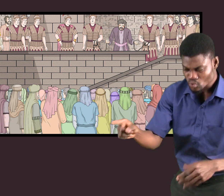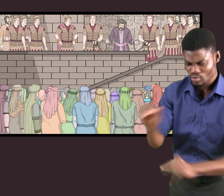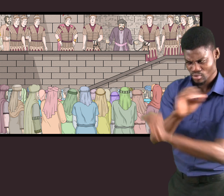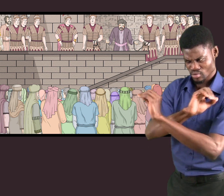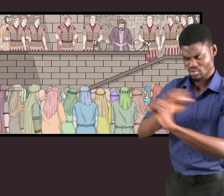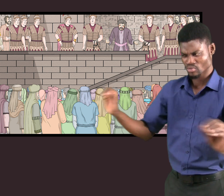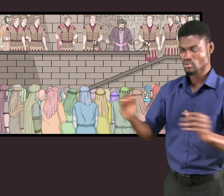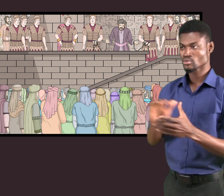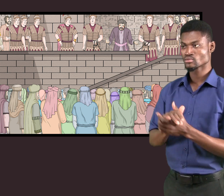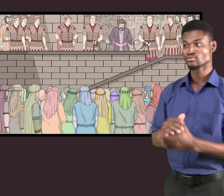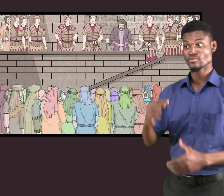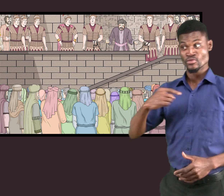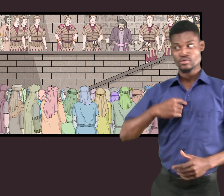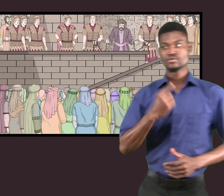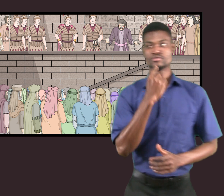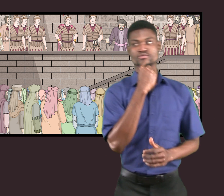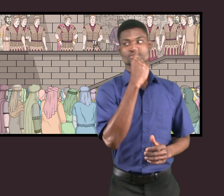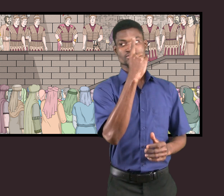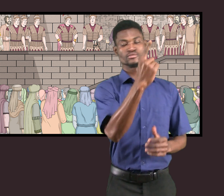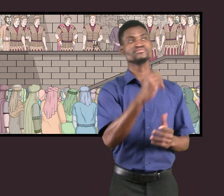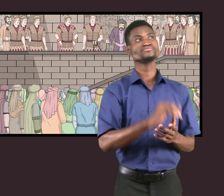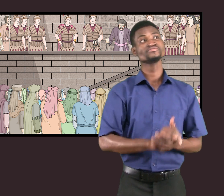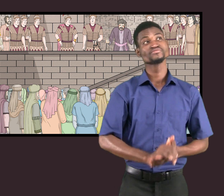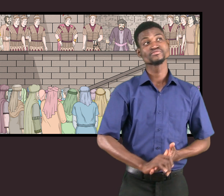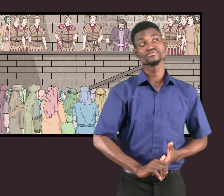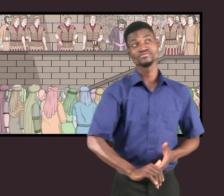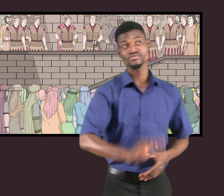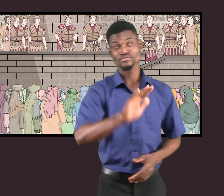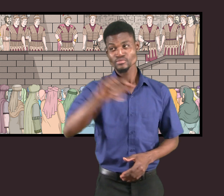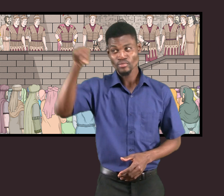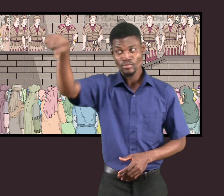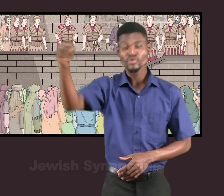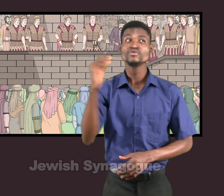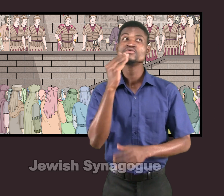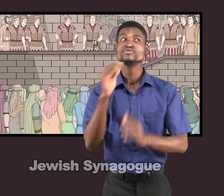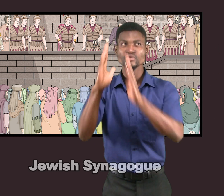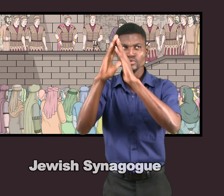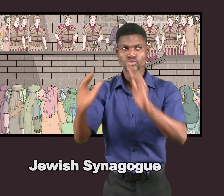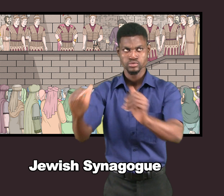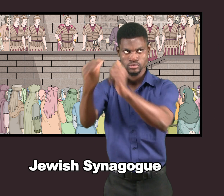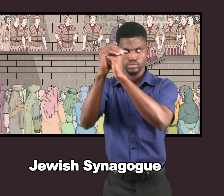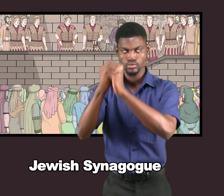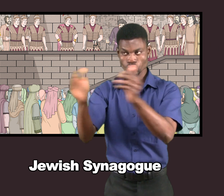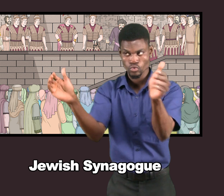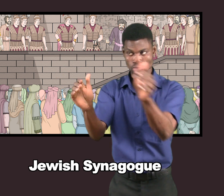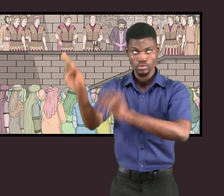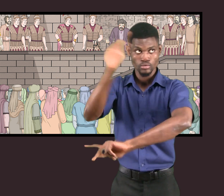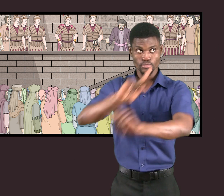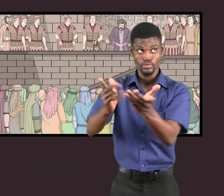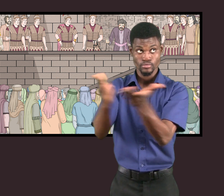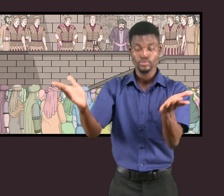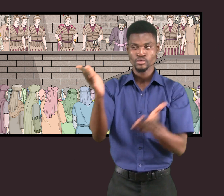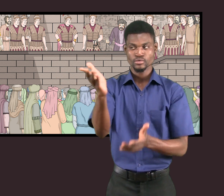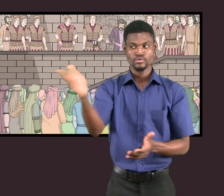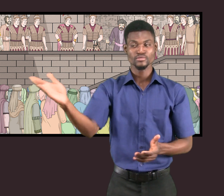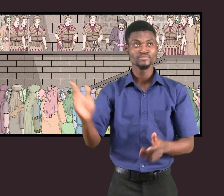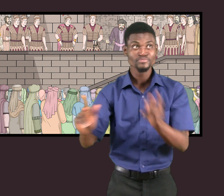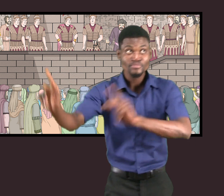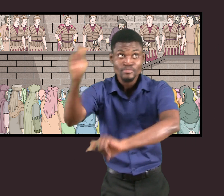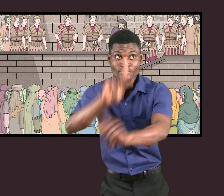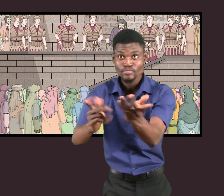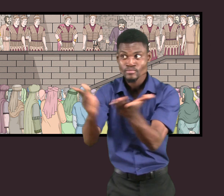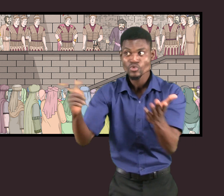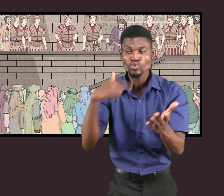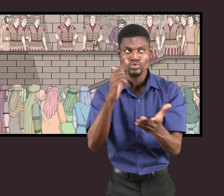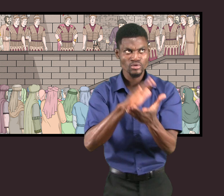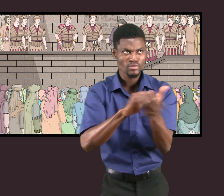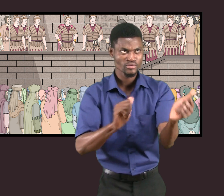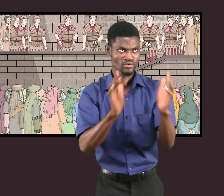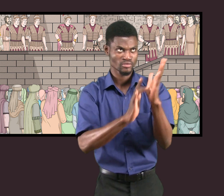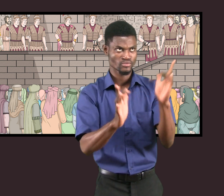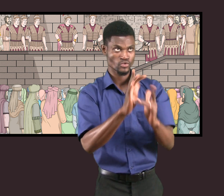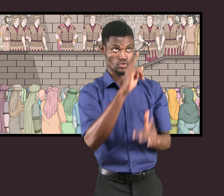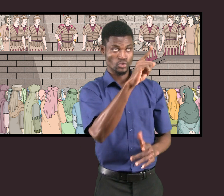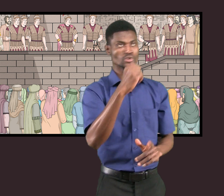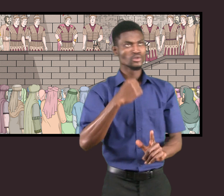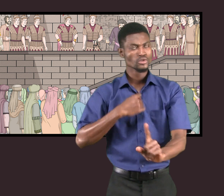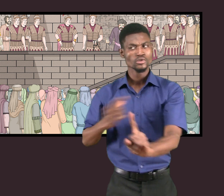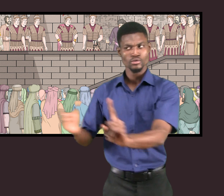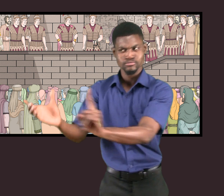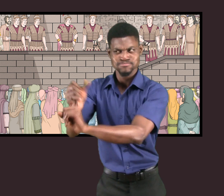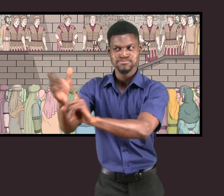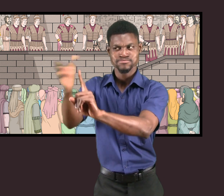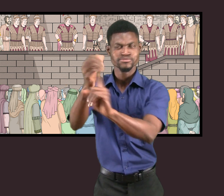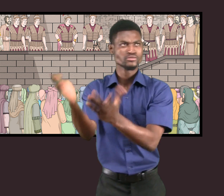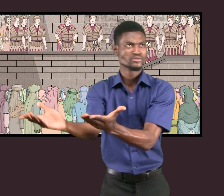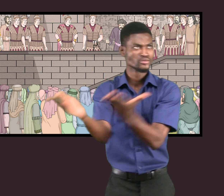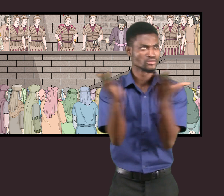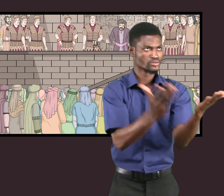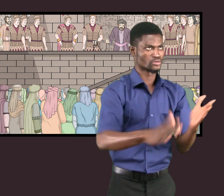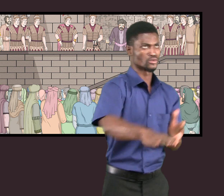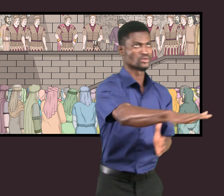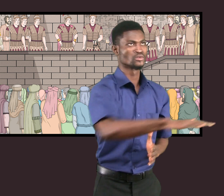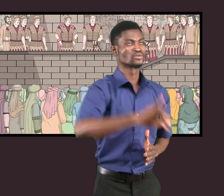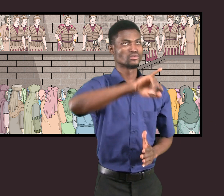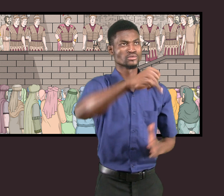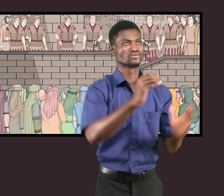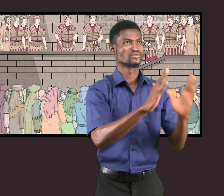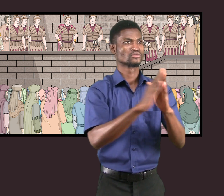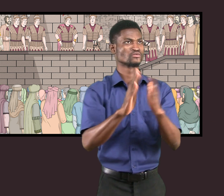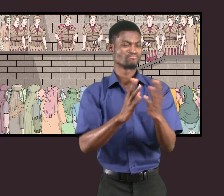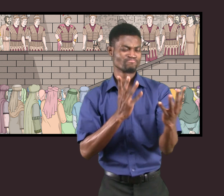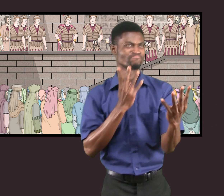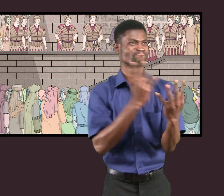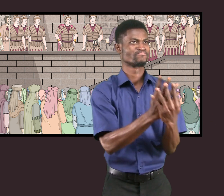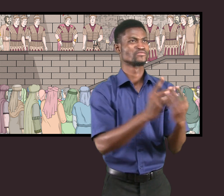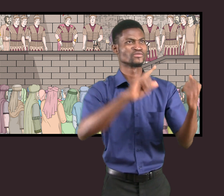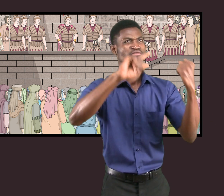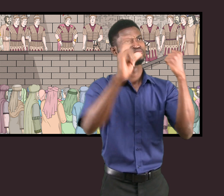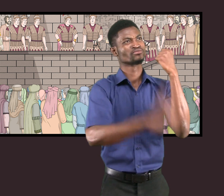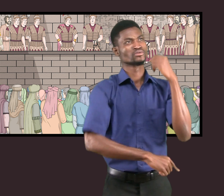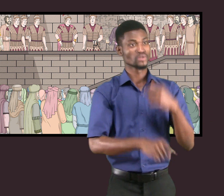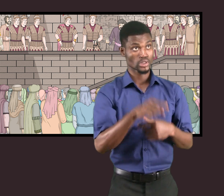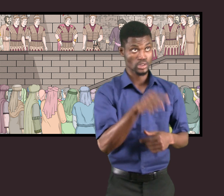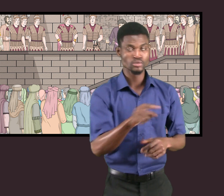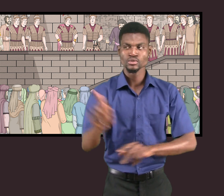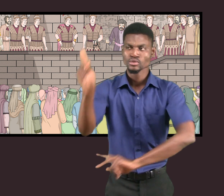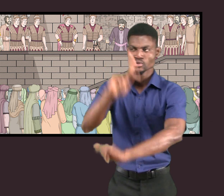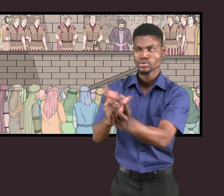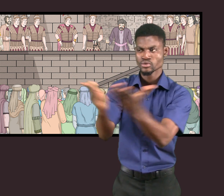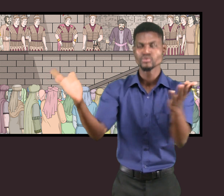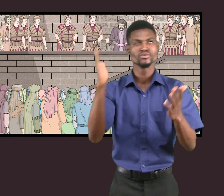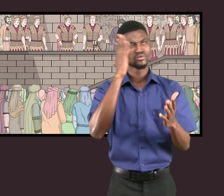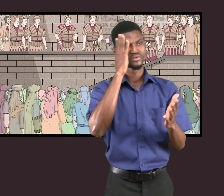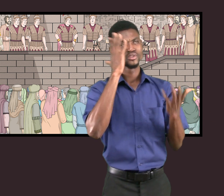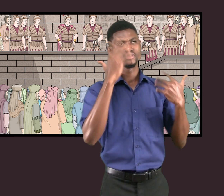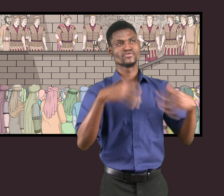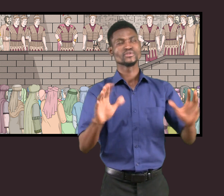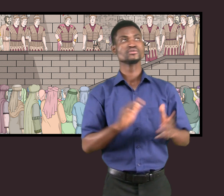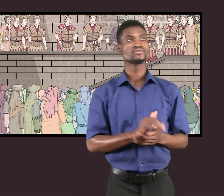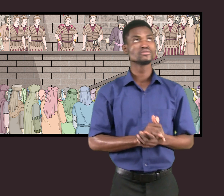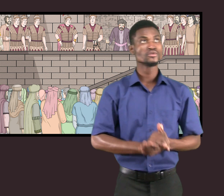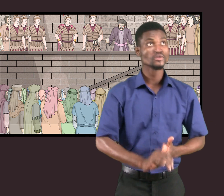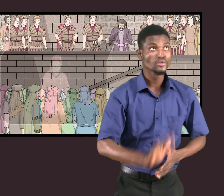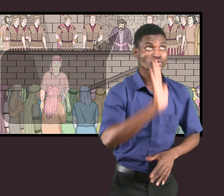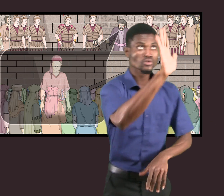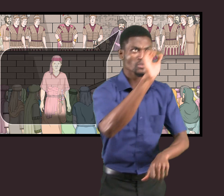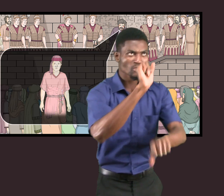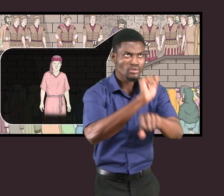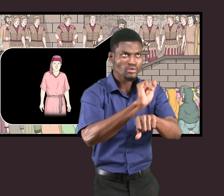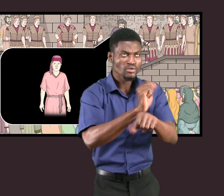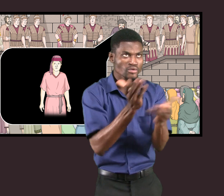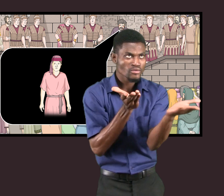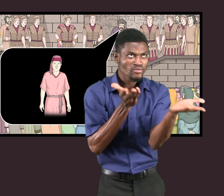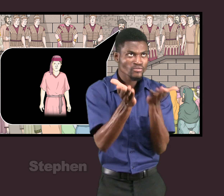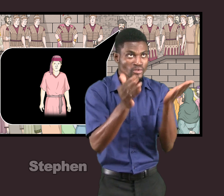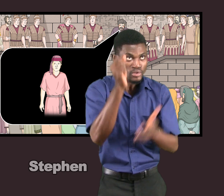‘Lord,’ I answered, ‘they know very well that in one synagogue after another I imprisoned and beat those who believed in You.